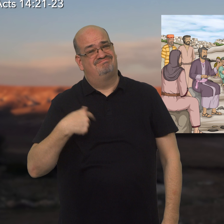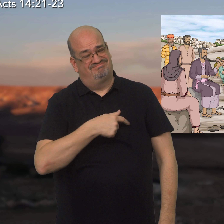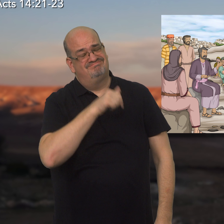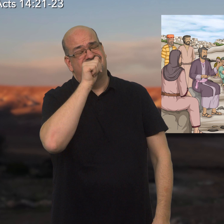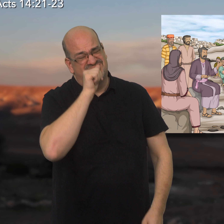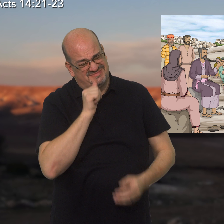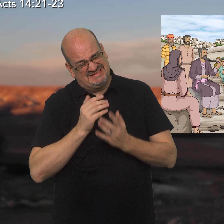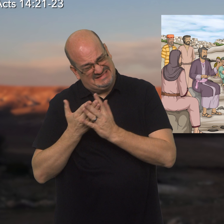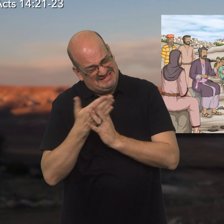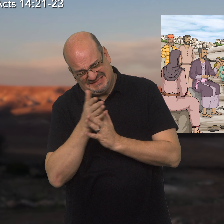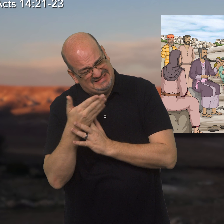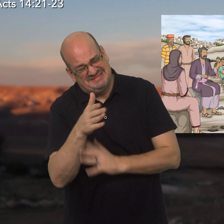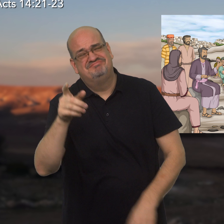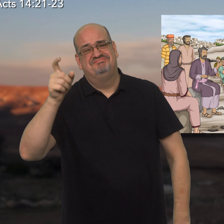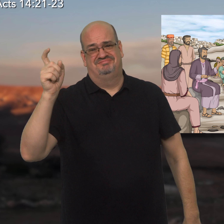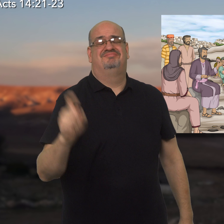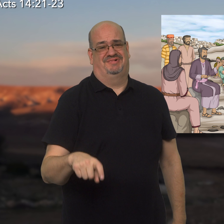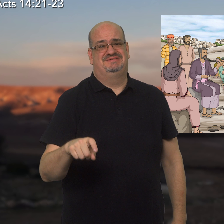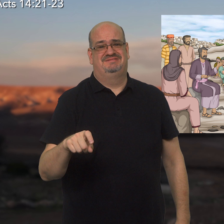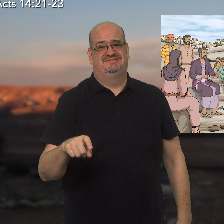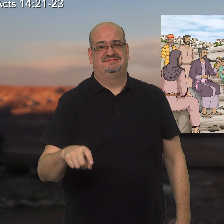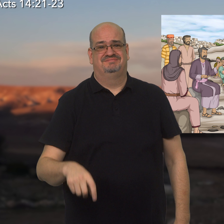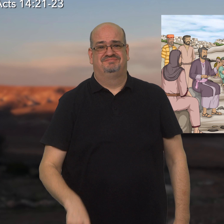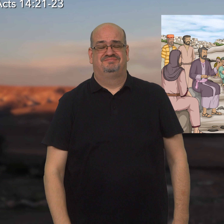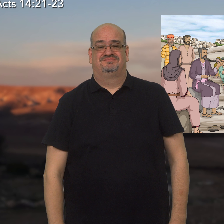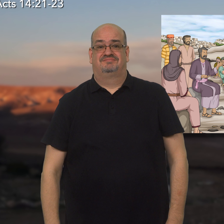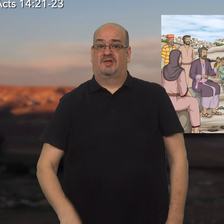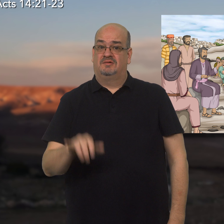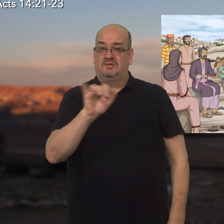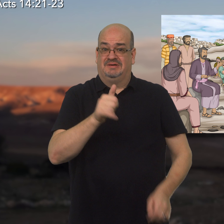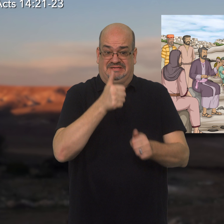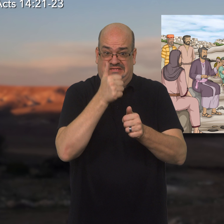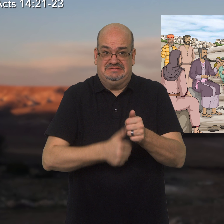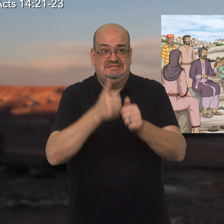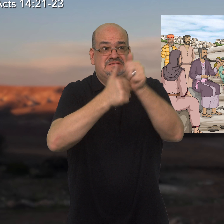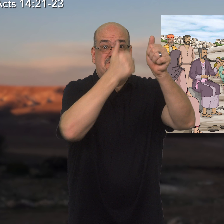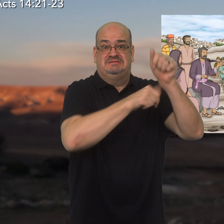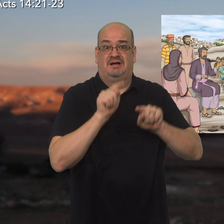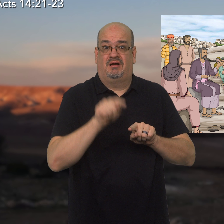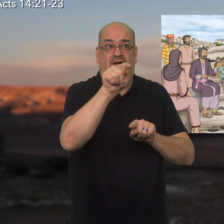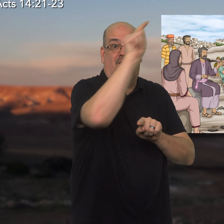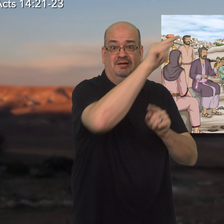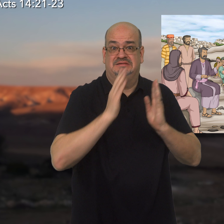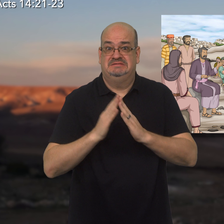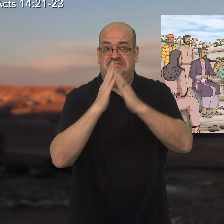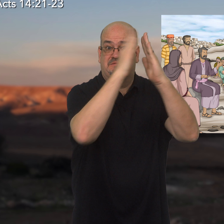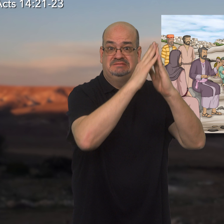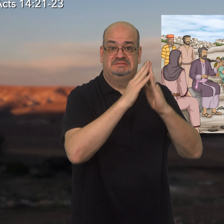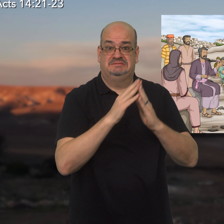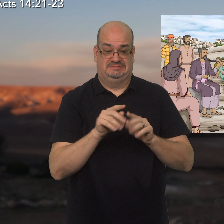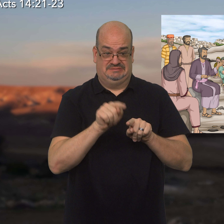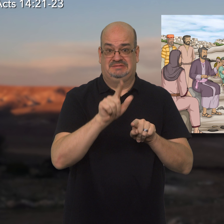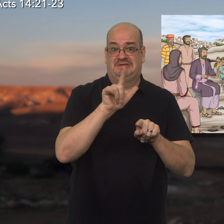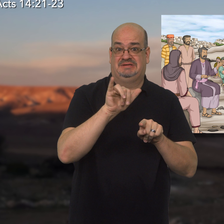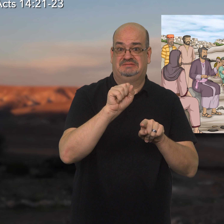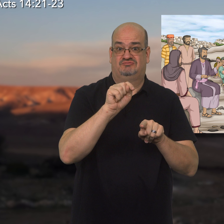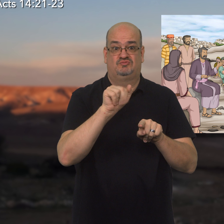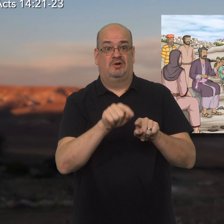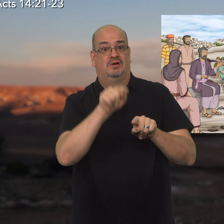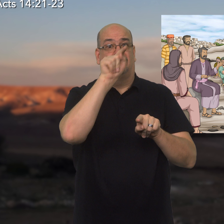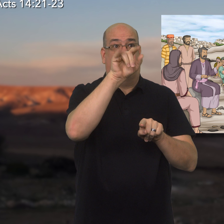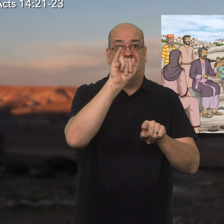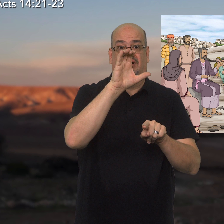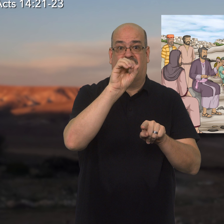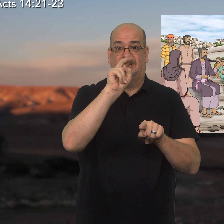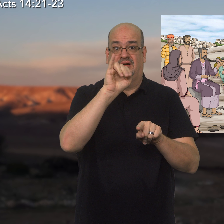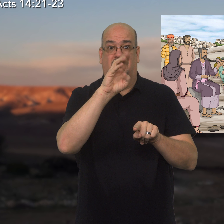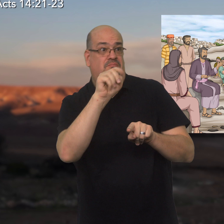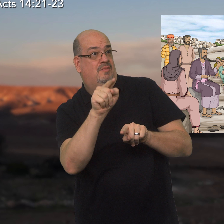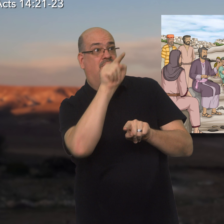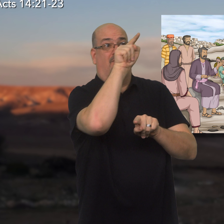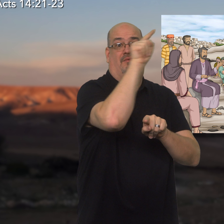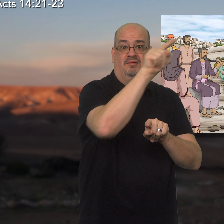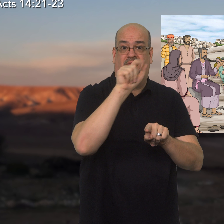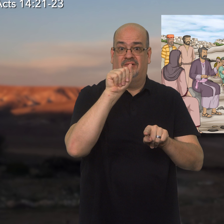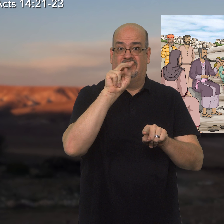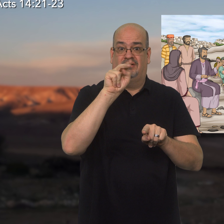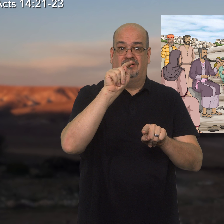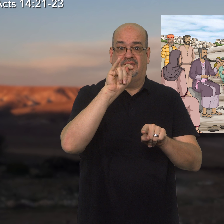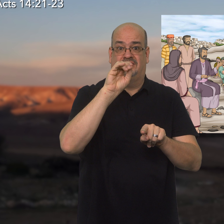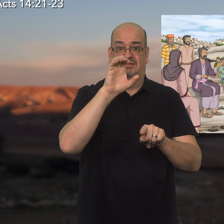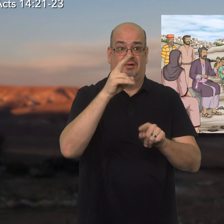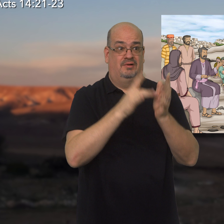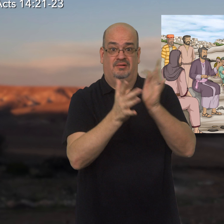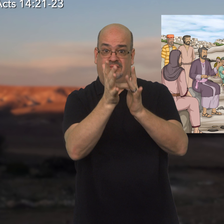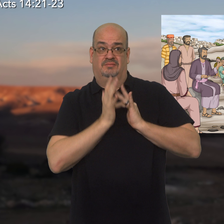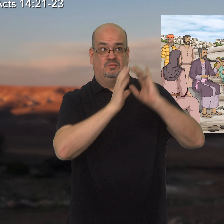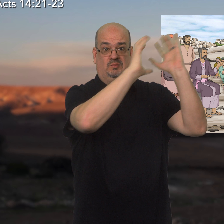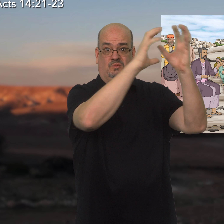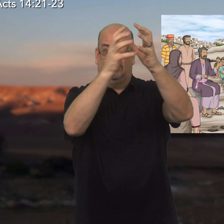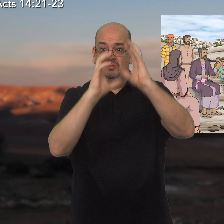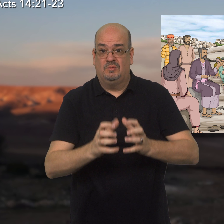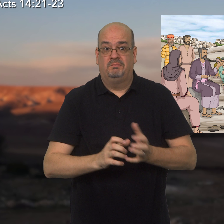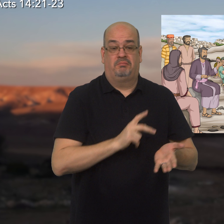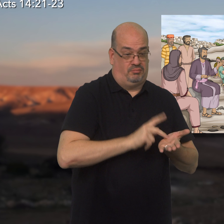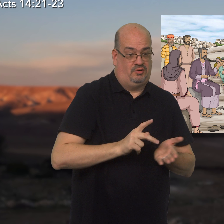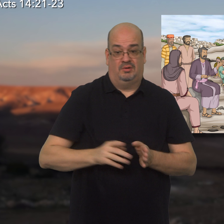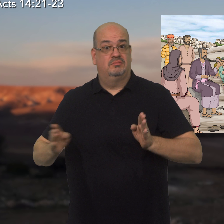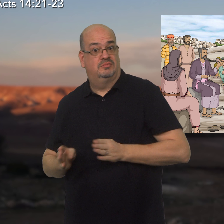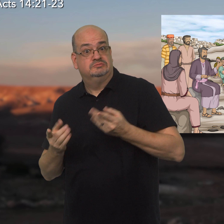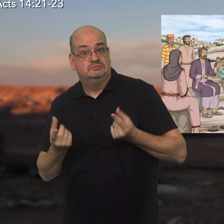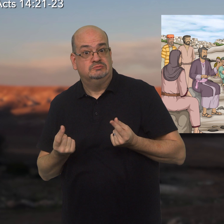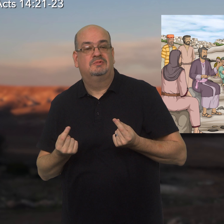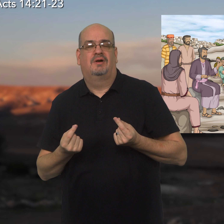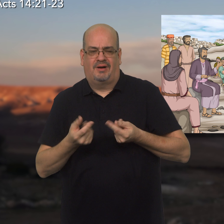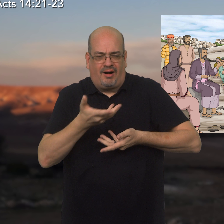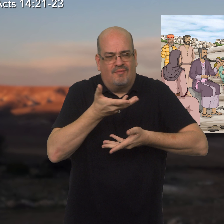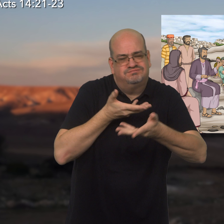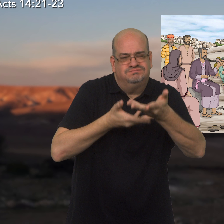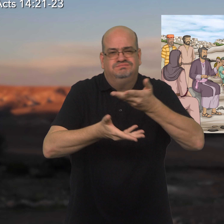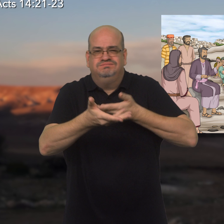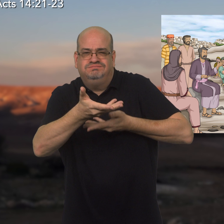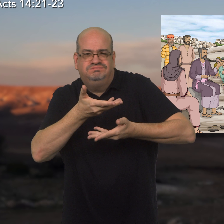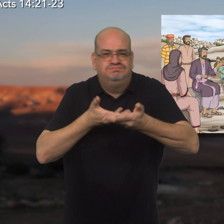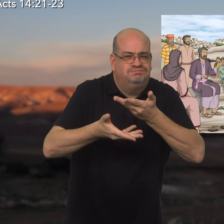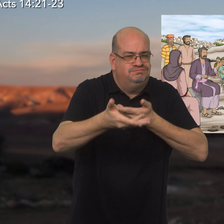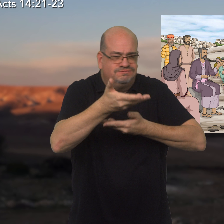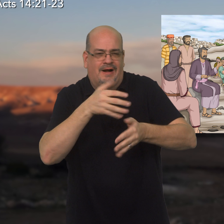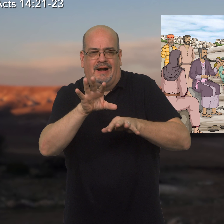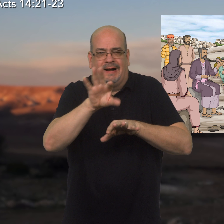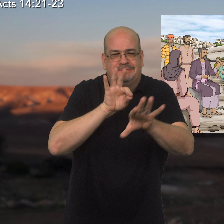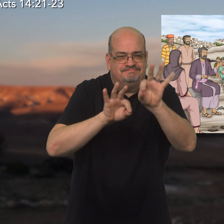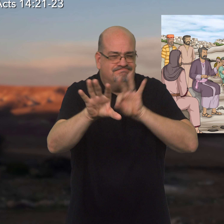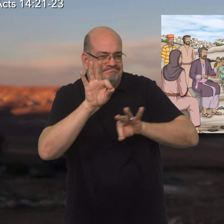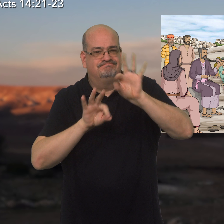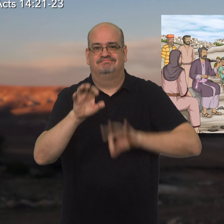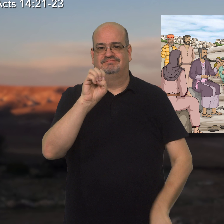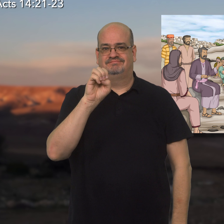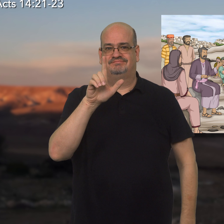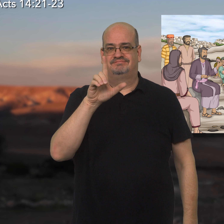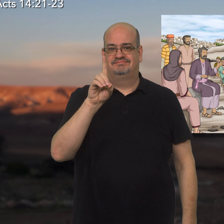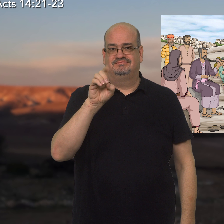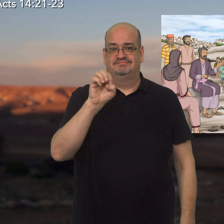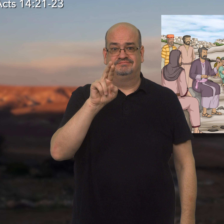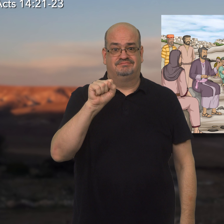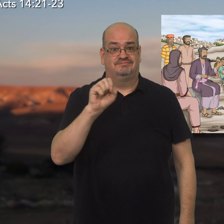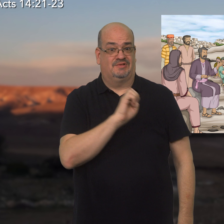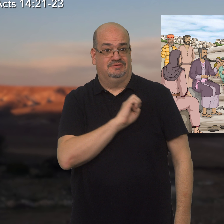“We must endure many hardships to enter the kingdom of God,” they said.